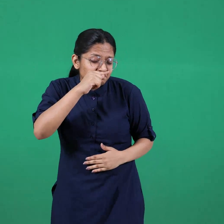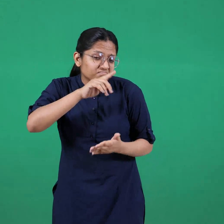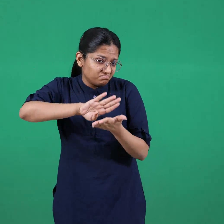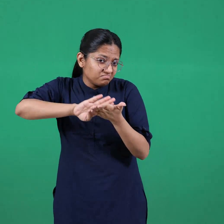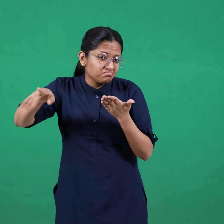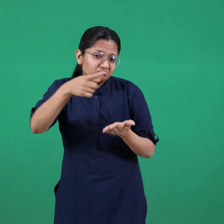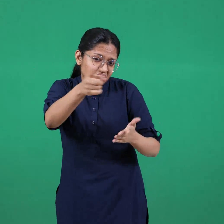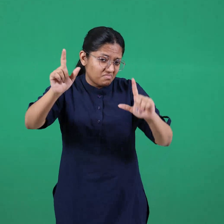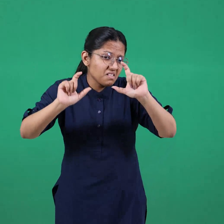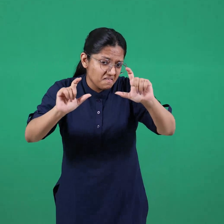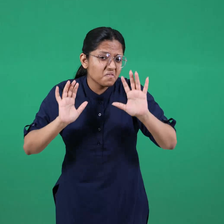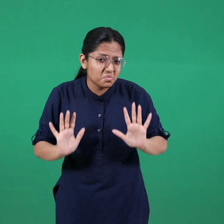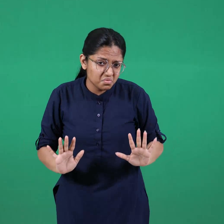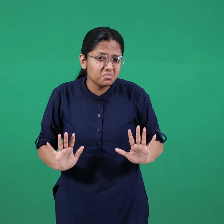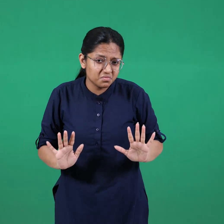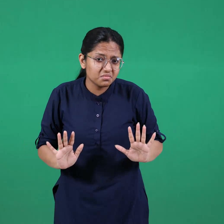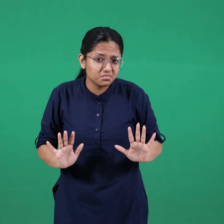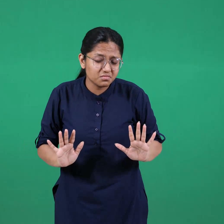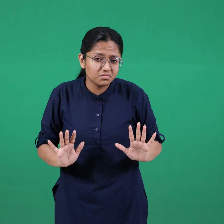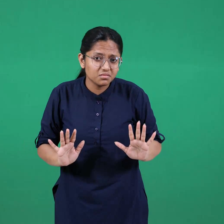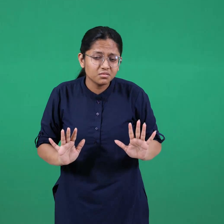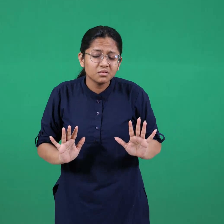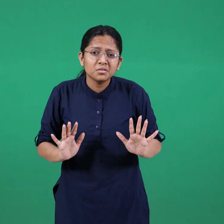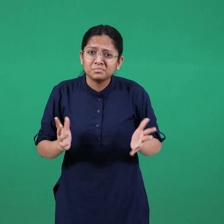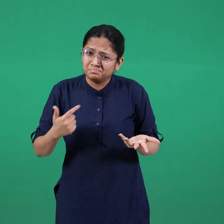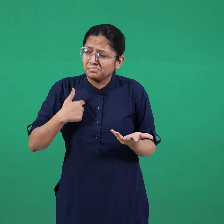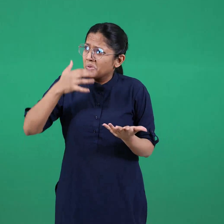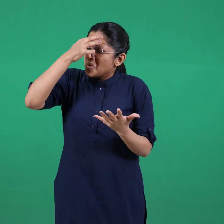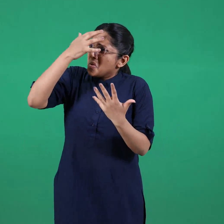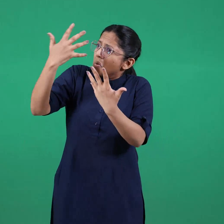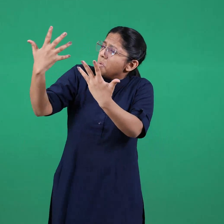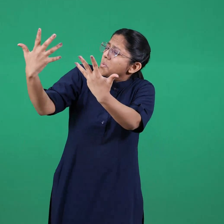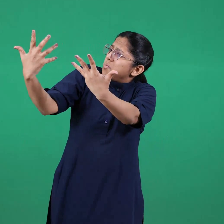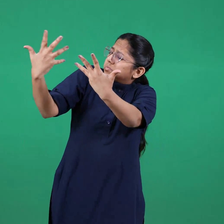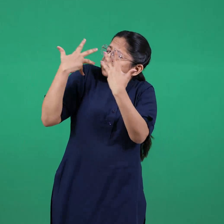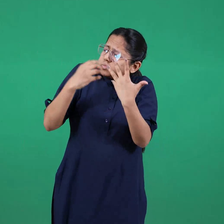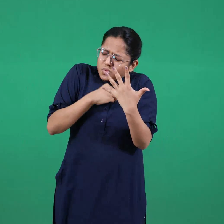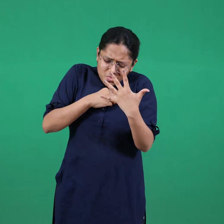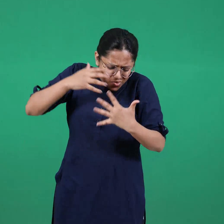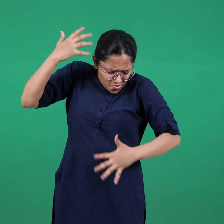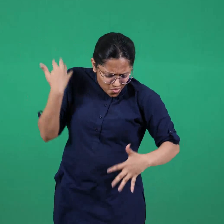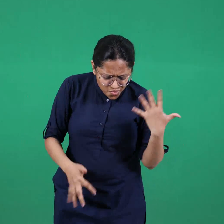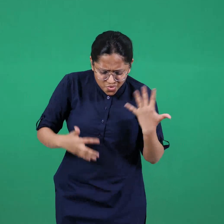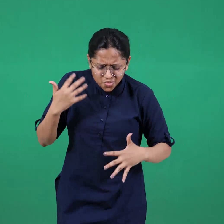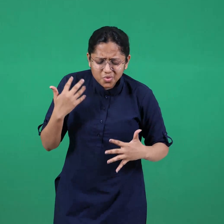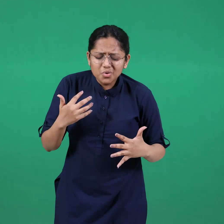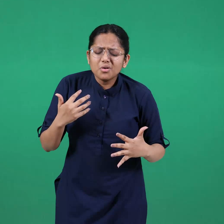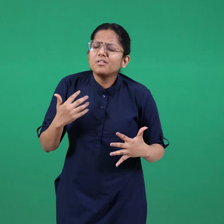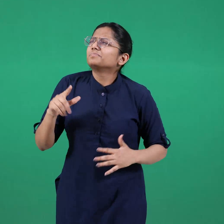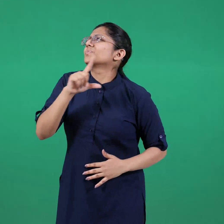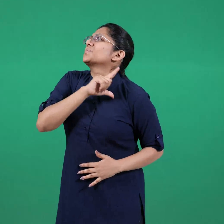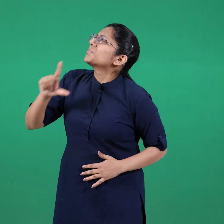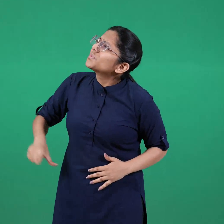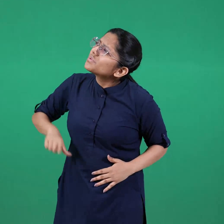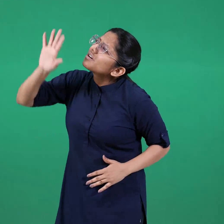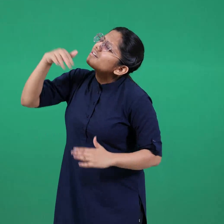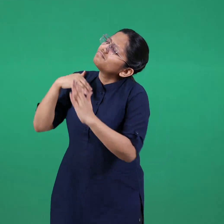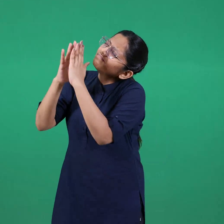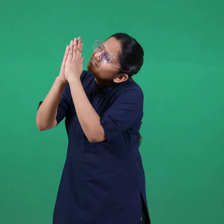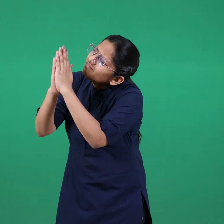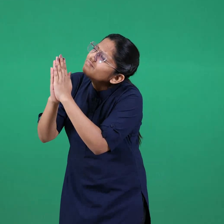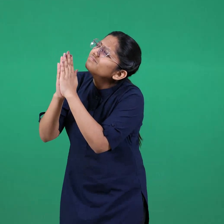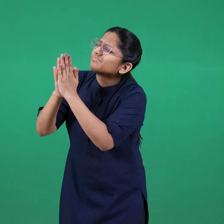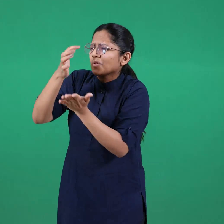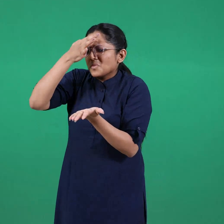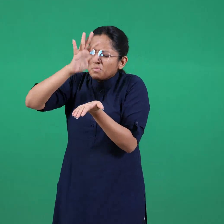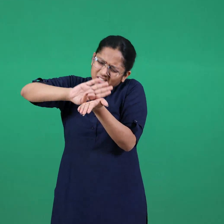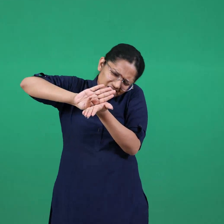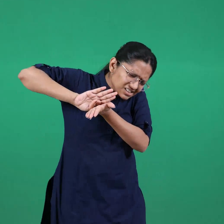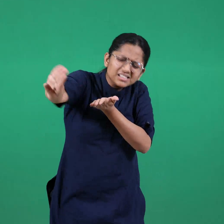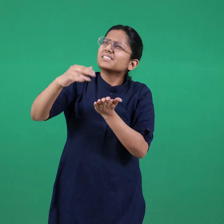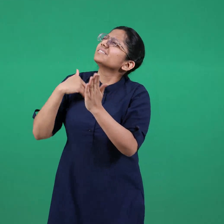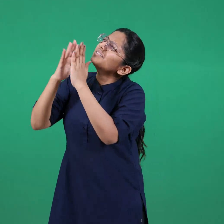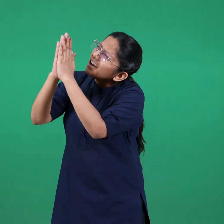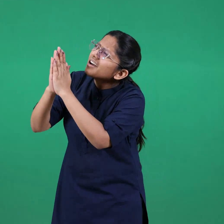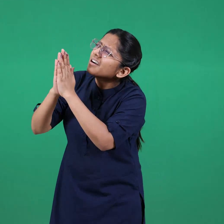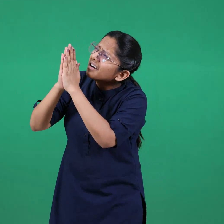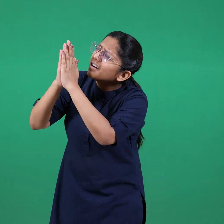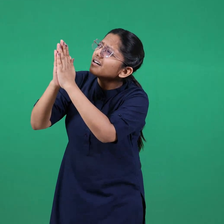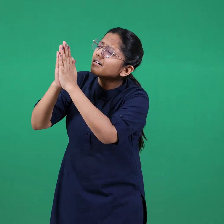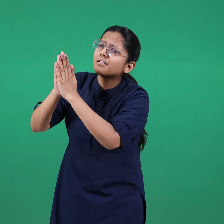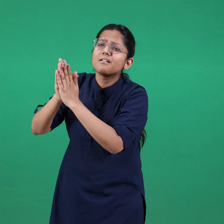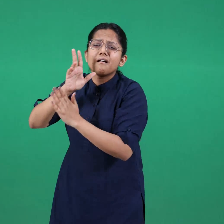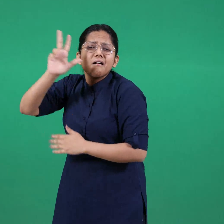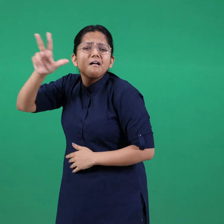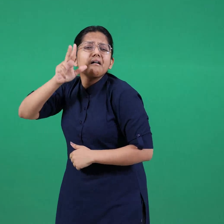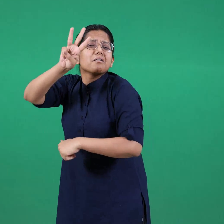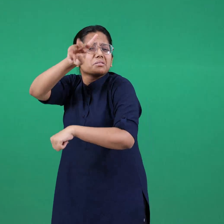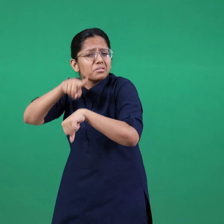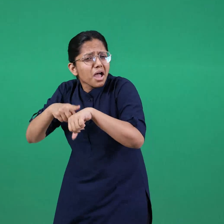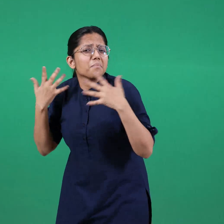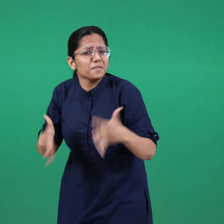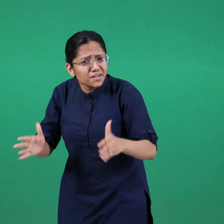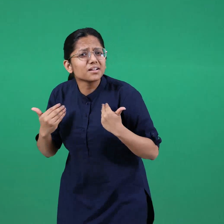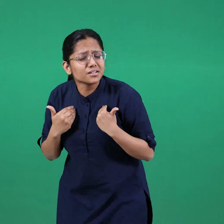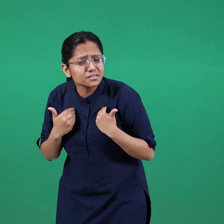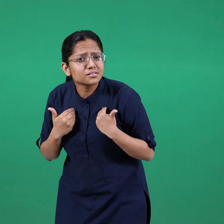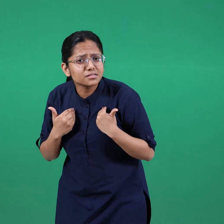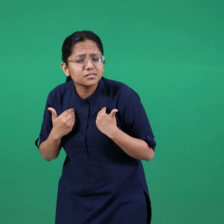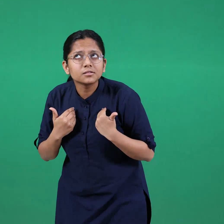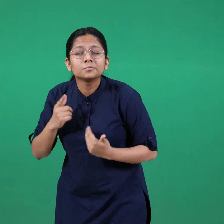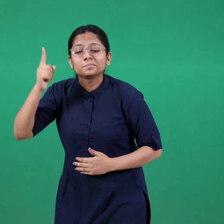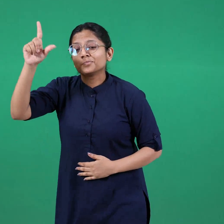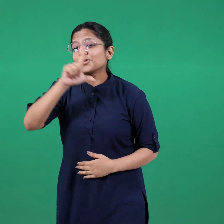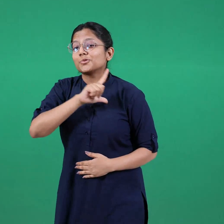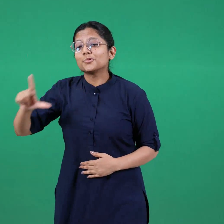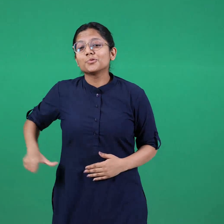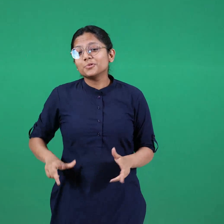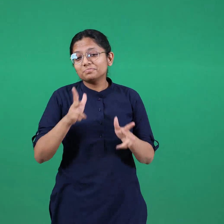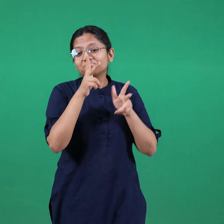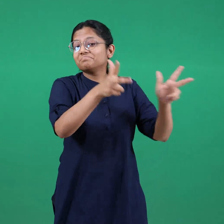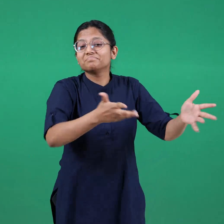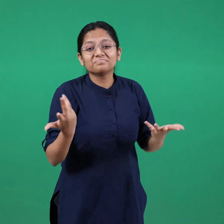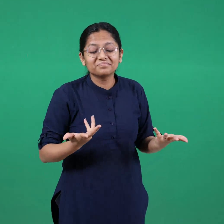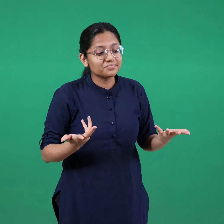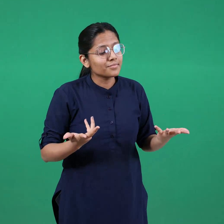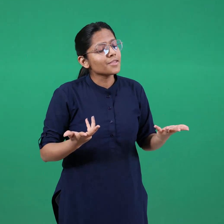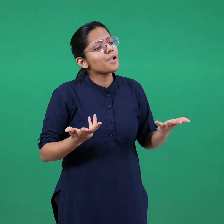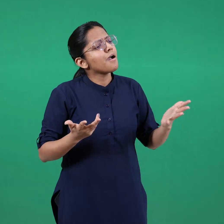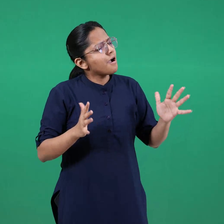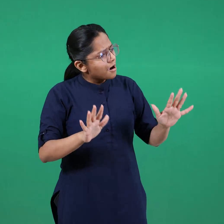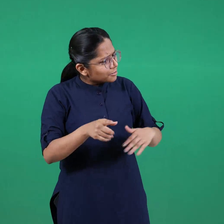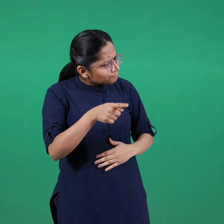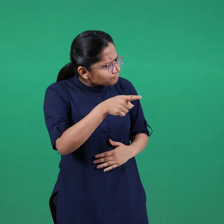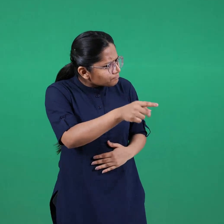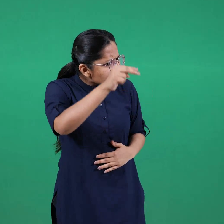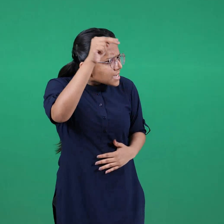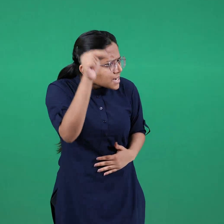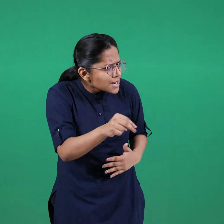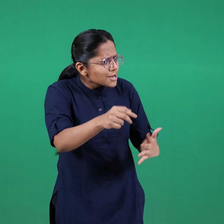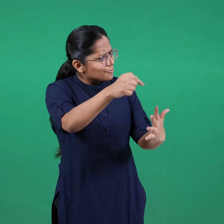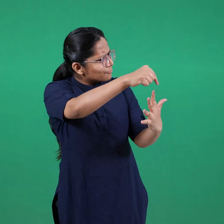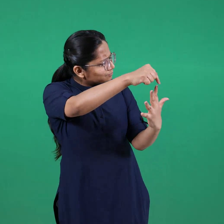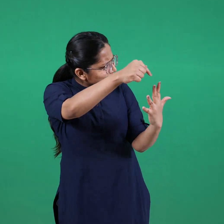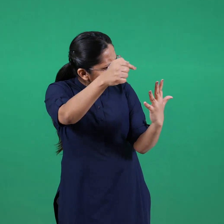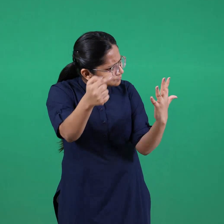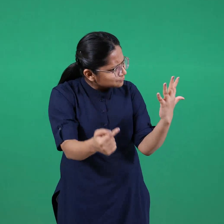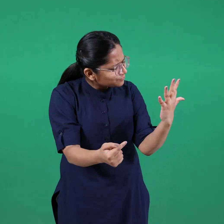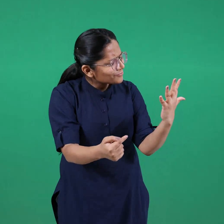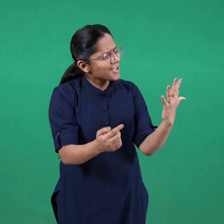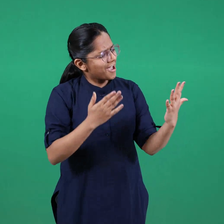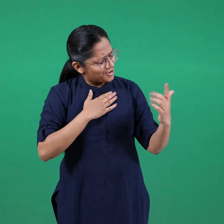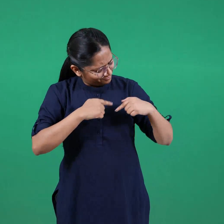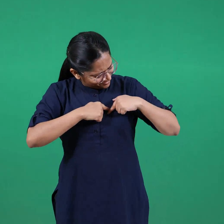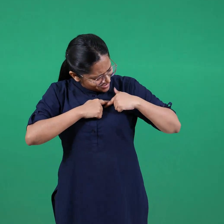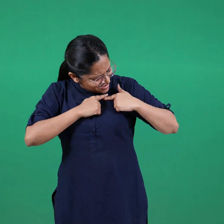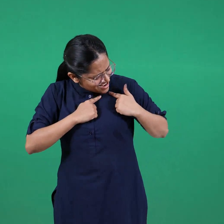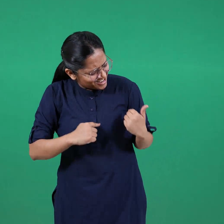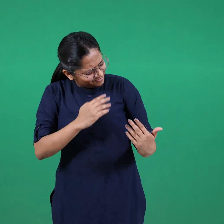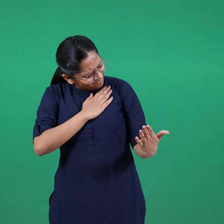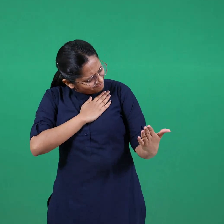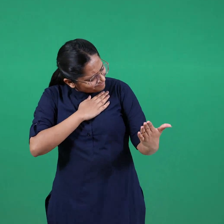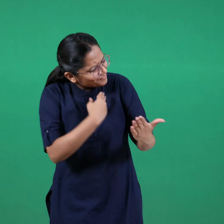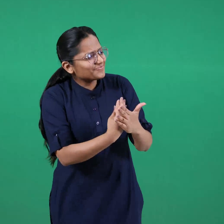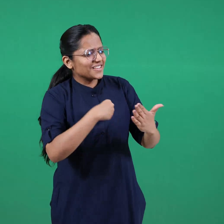Three times I pleaded with the Lord to take it away from me.